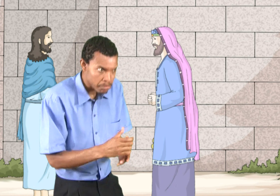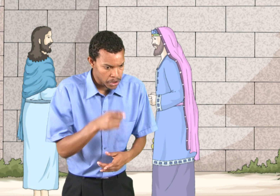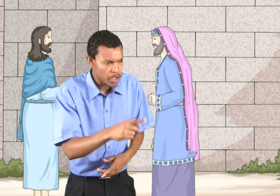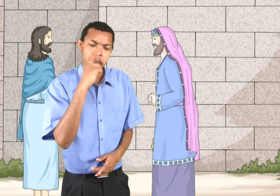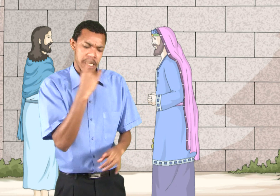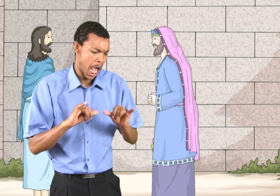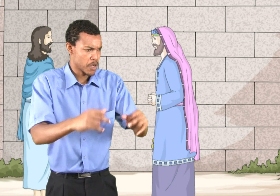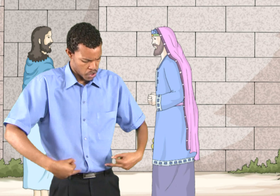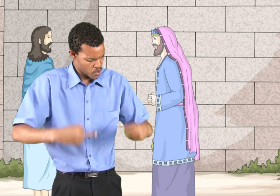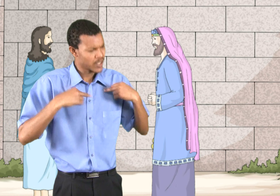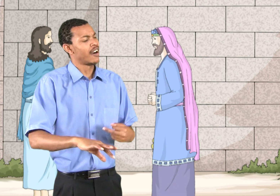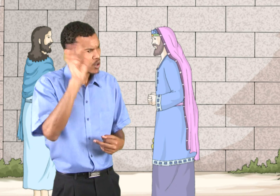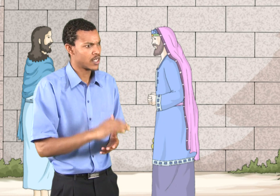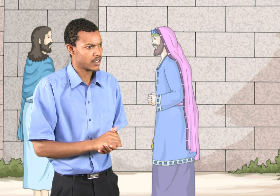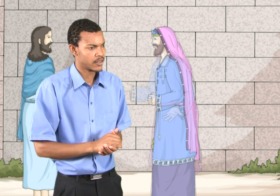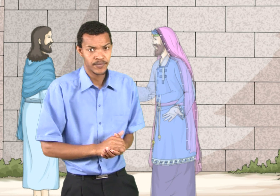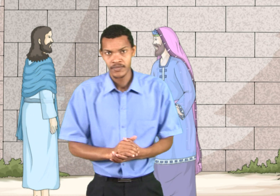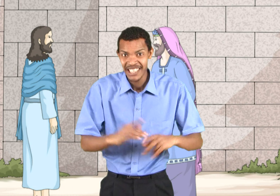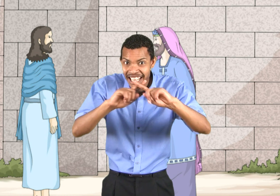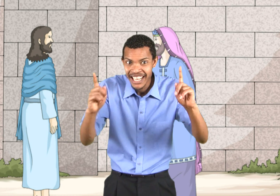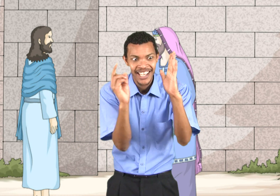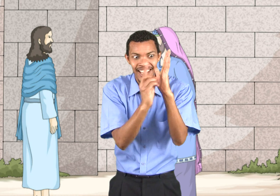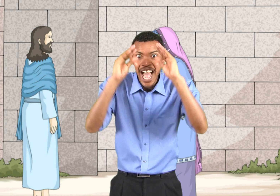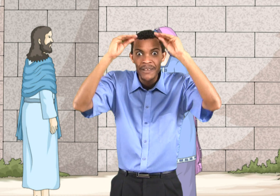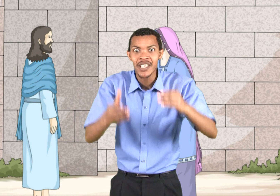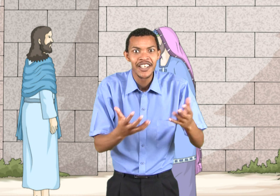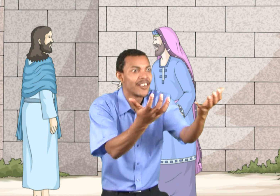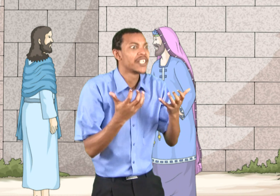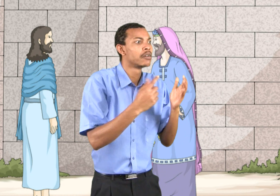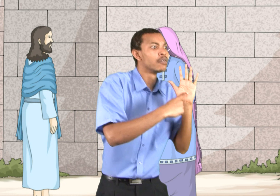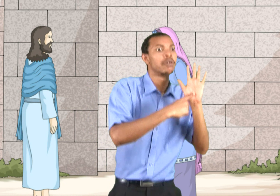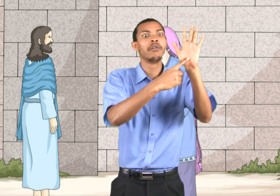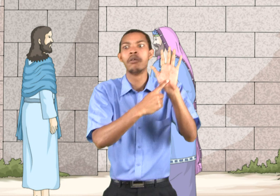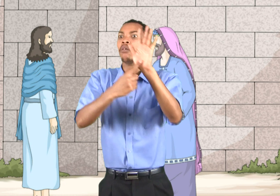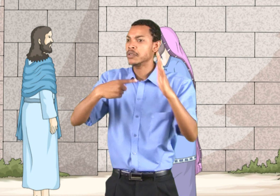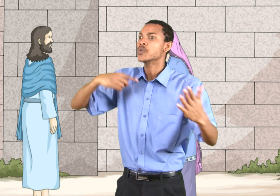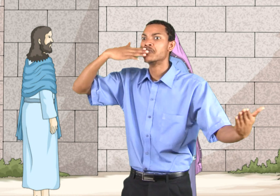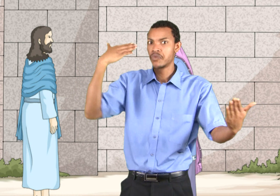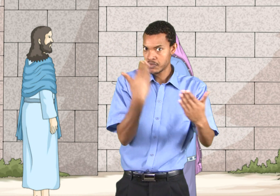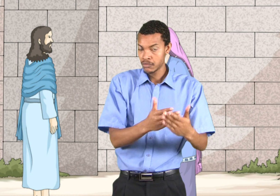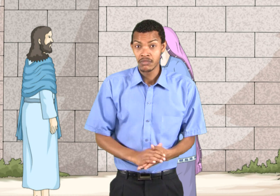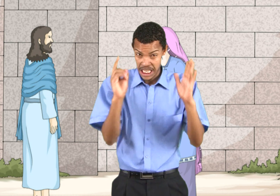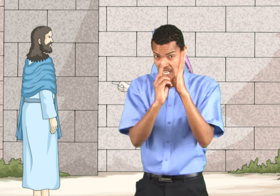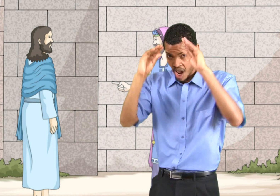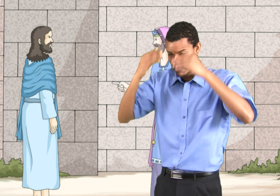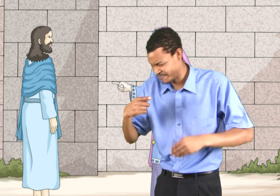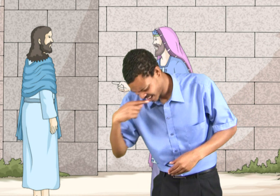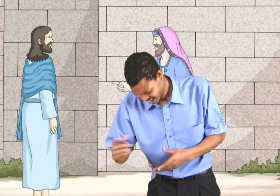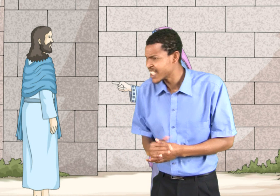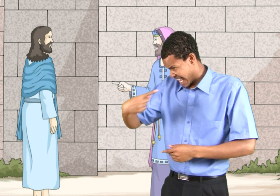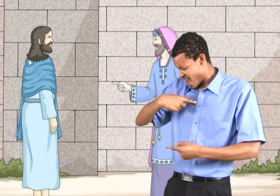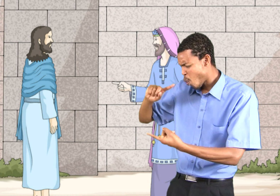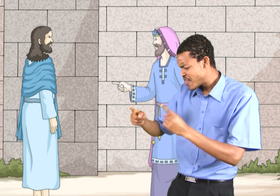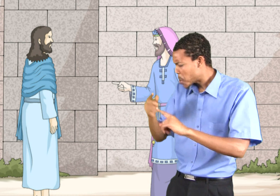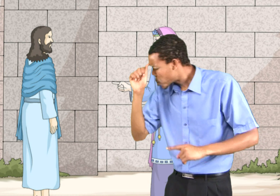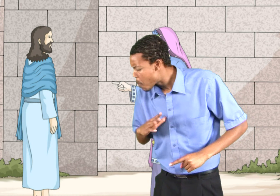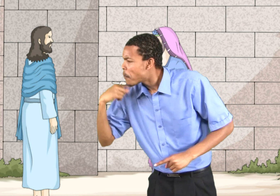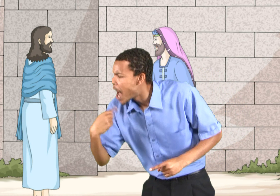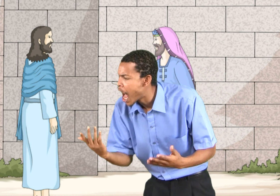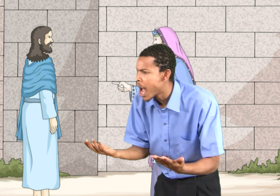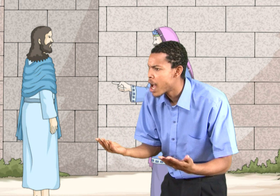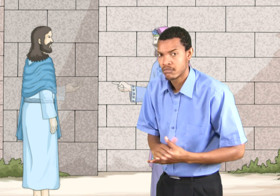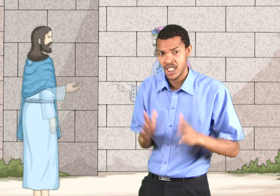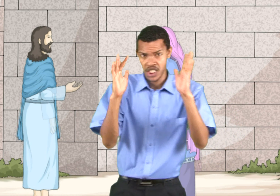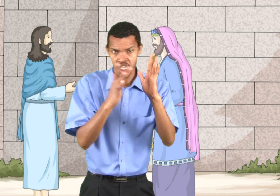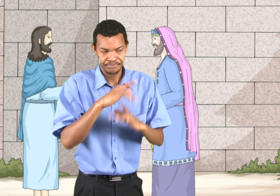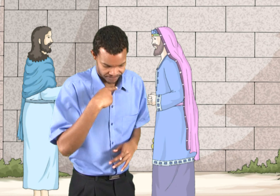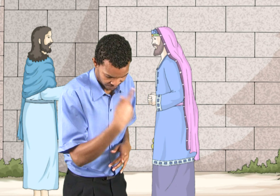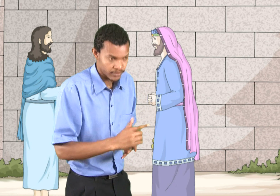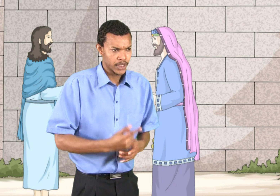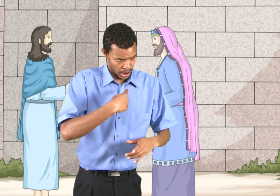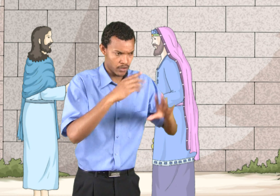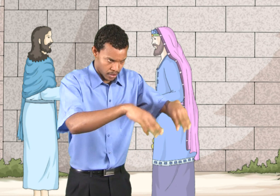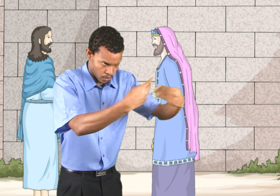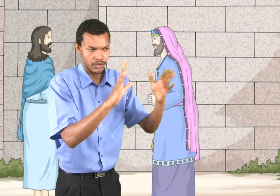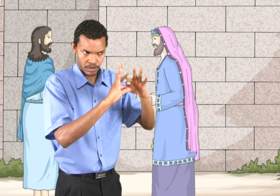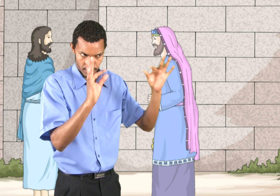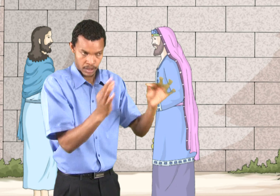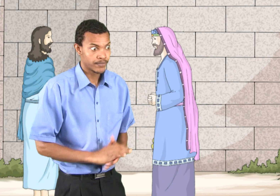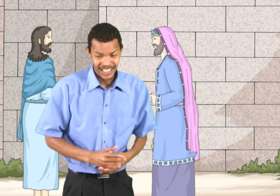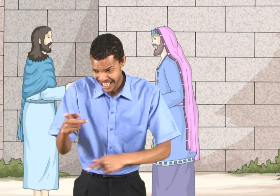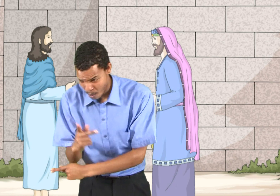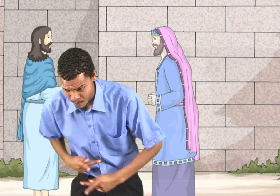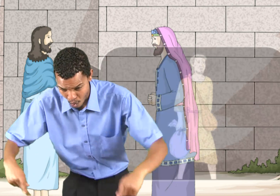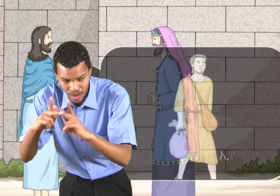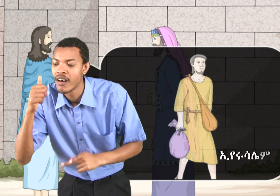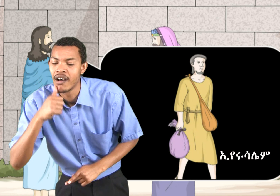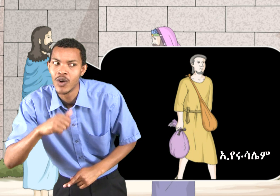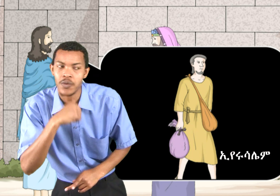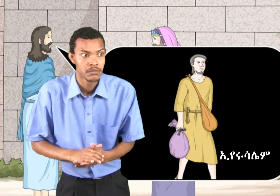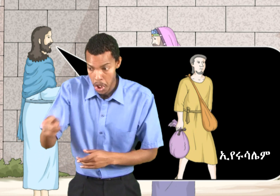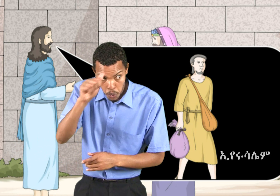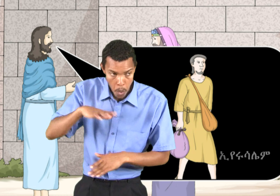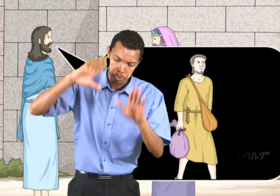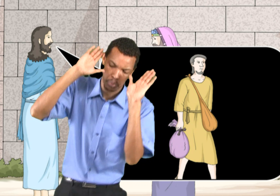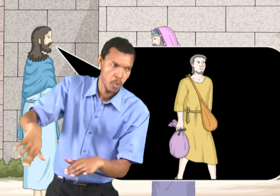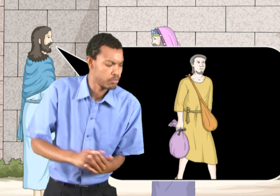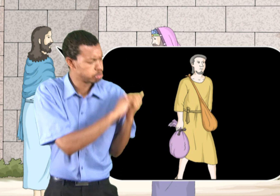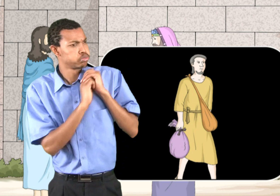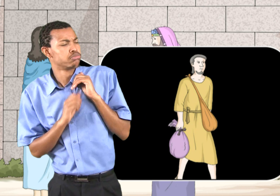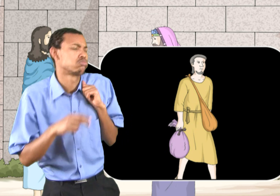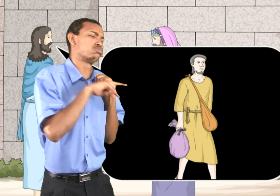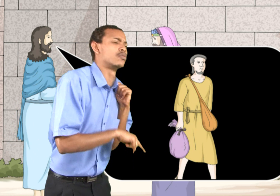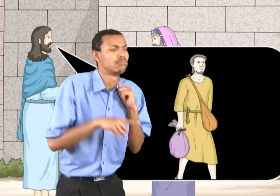“Do this and you will live.” But wanting to justify himself, he asked Jesus, “And who is my neighbor?”